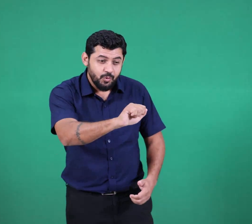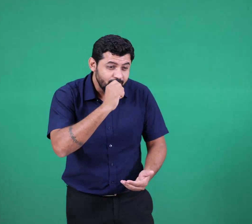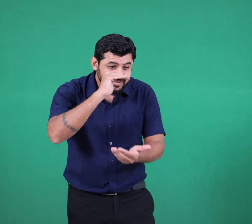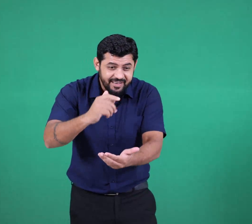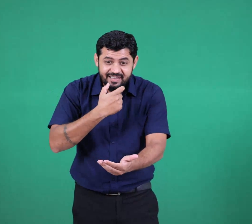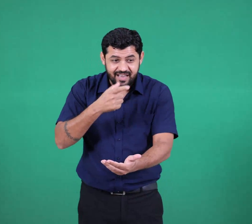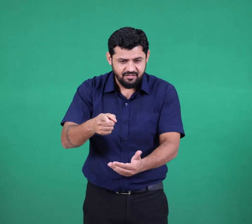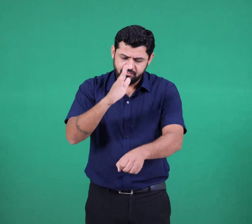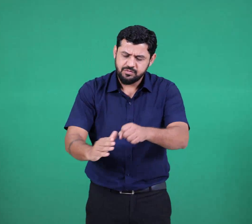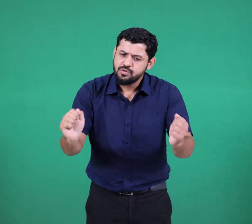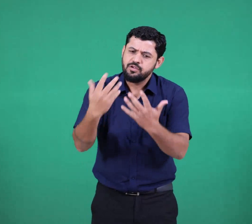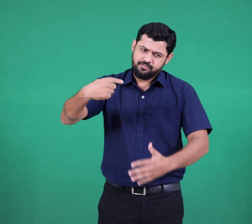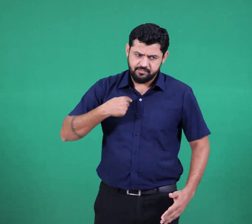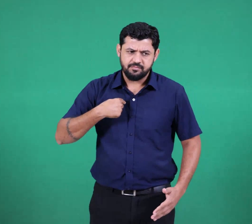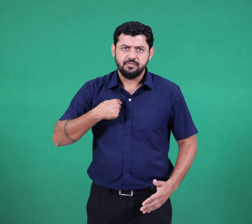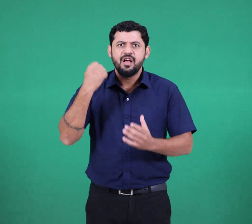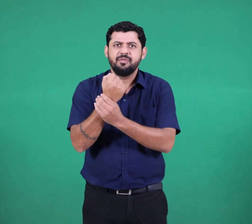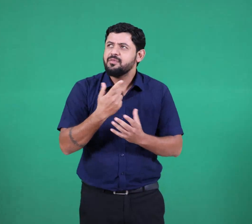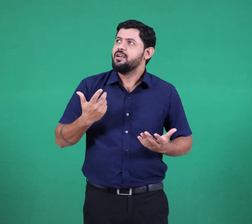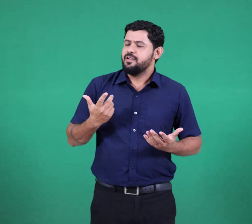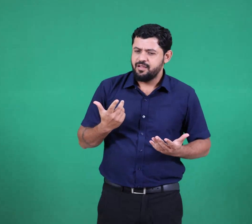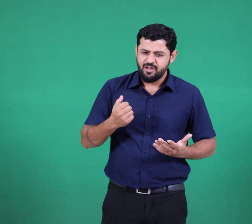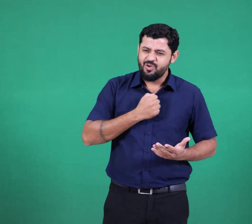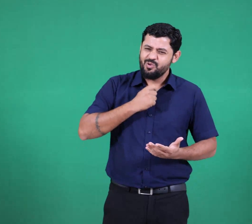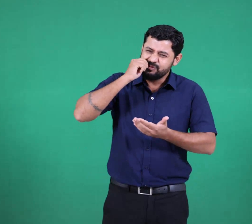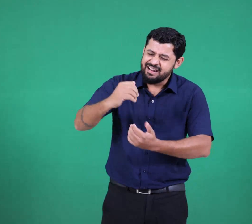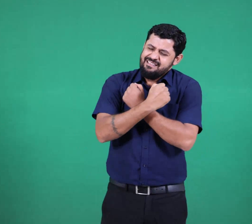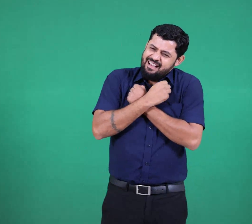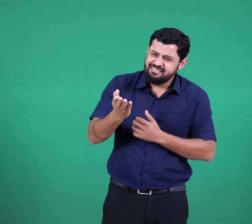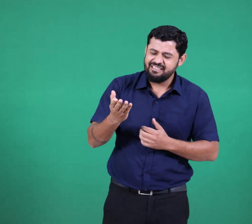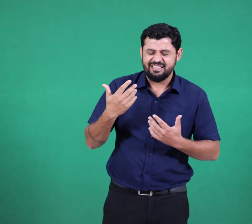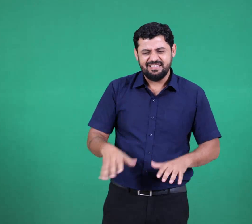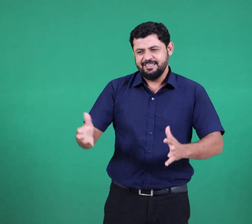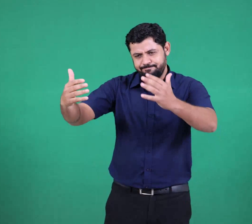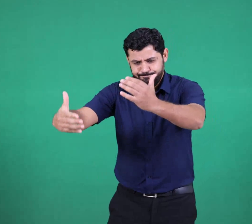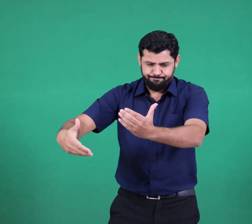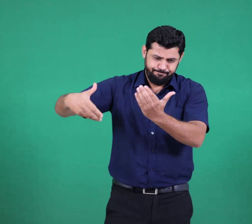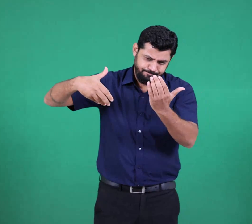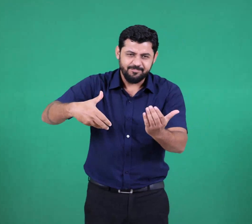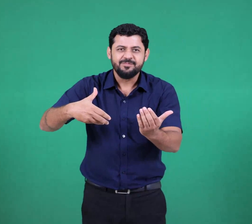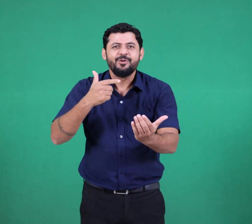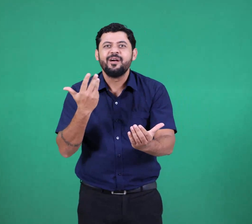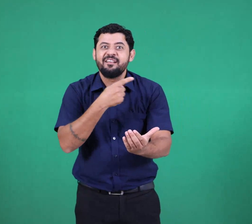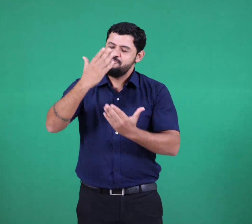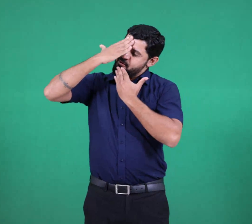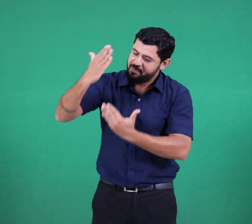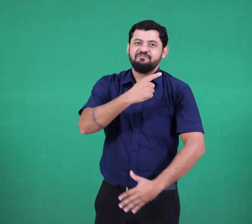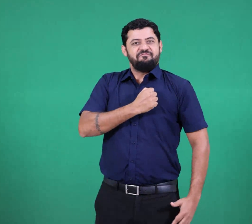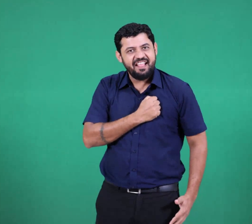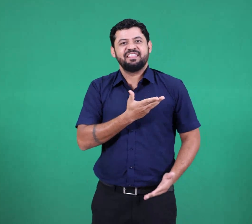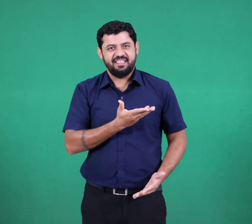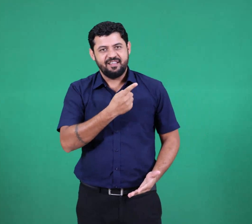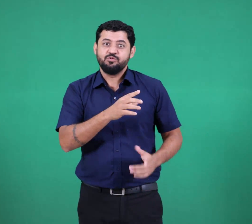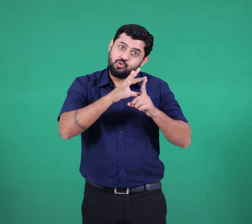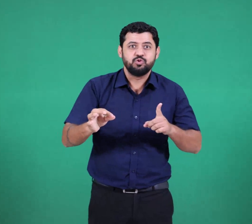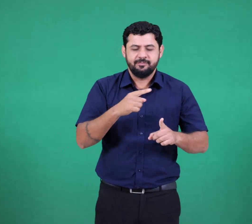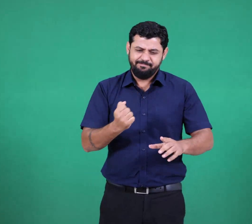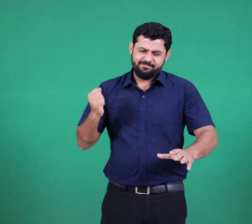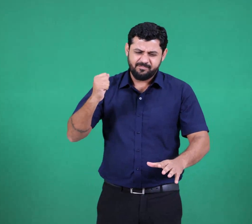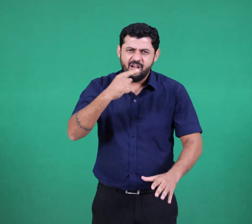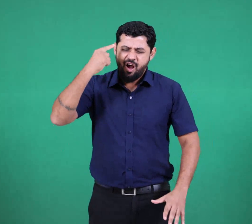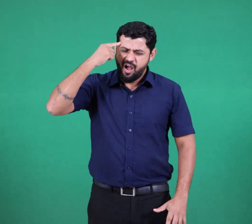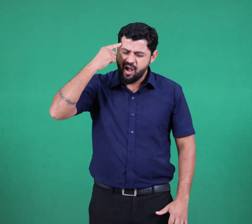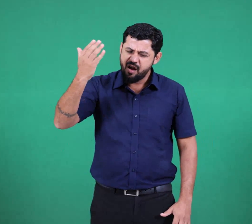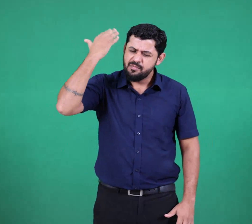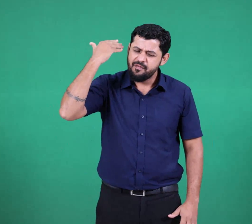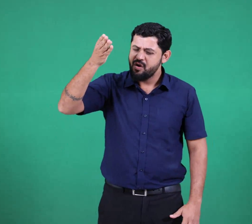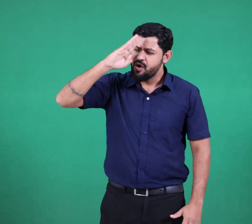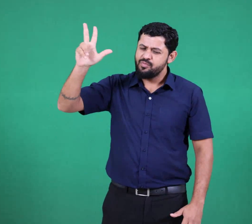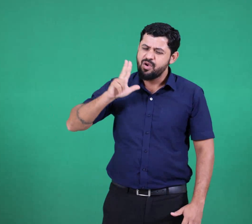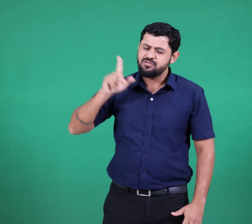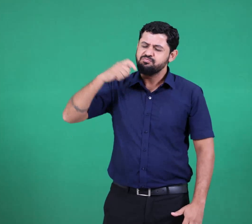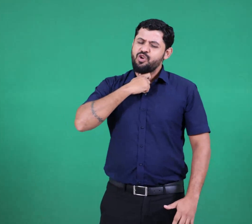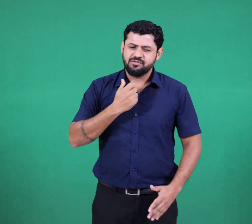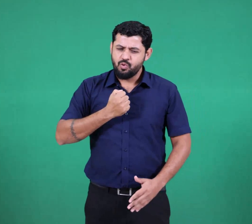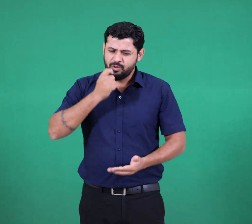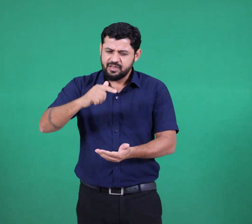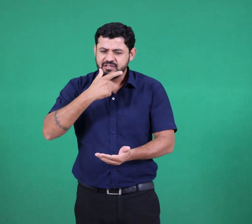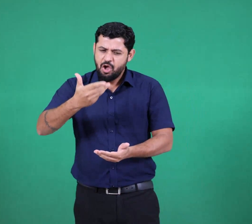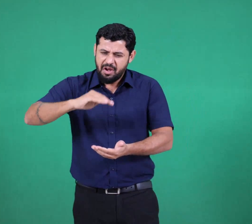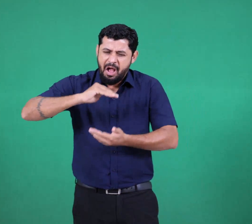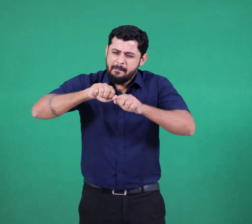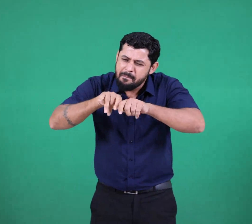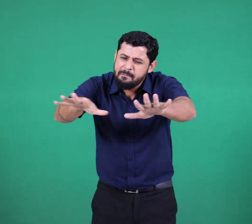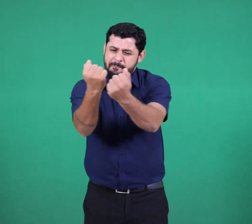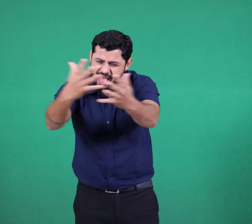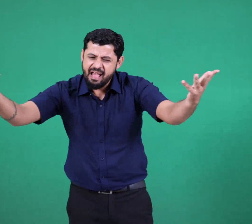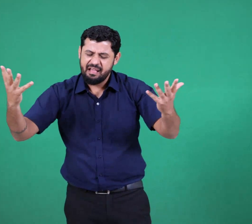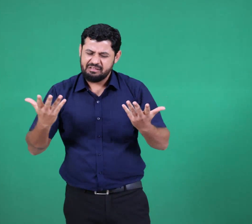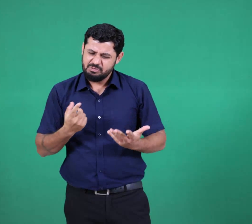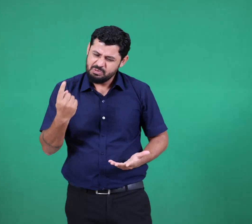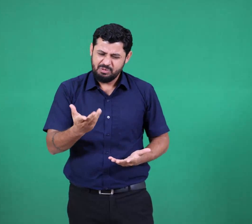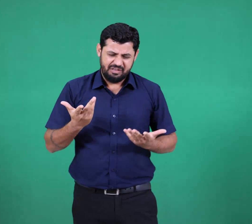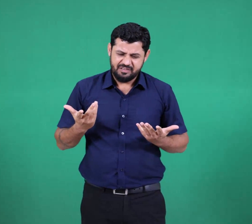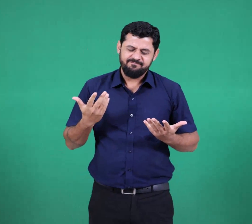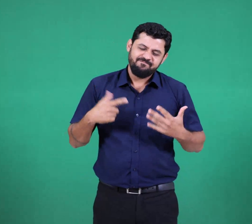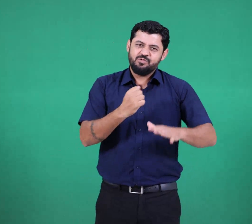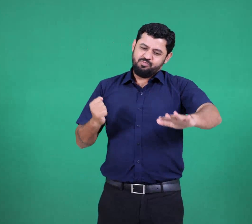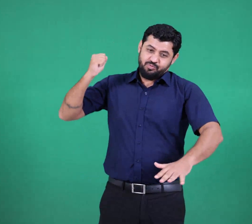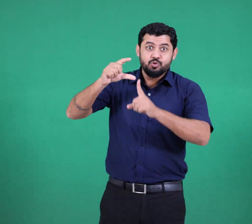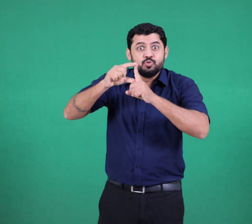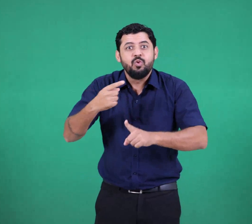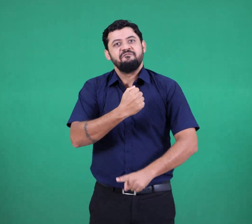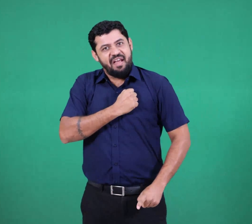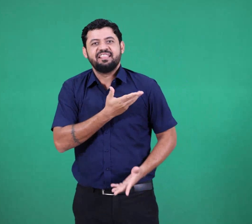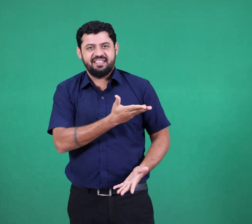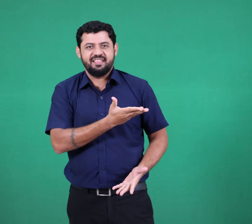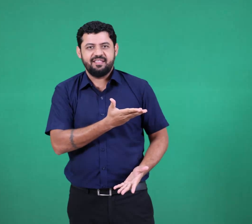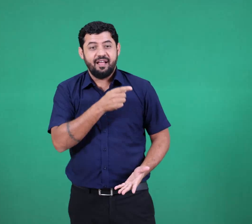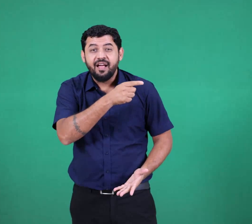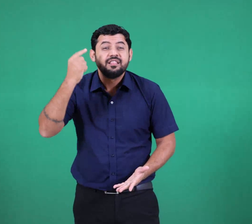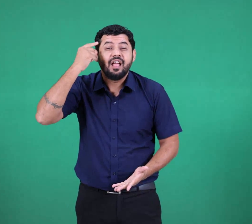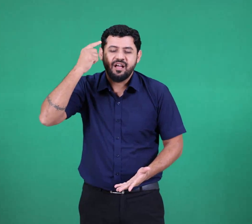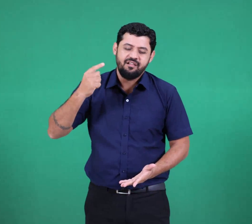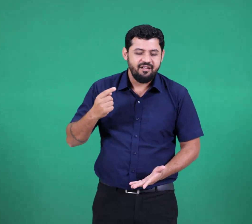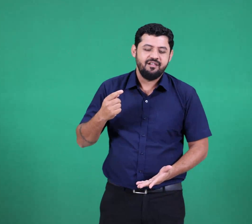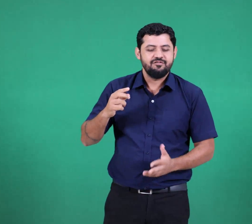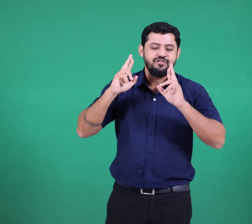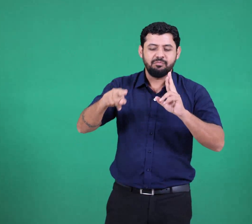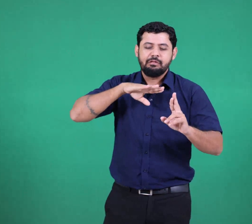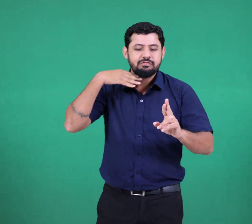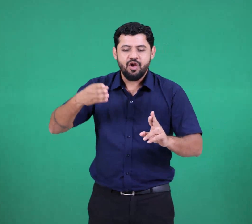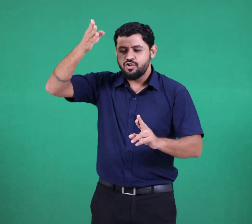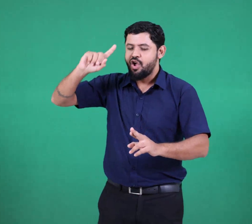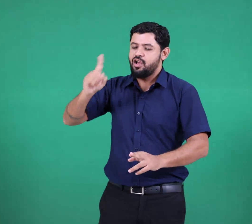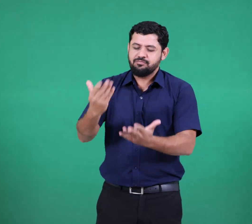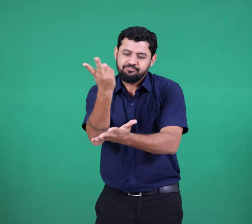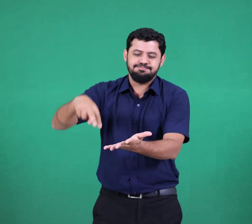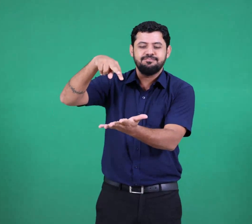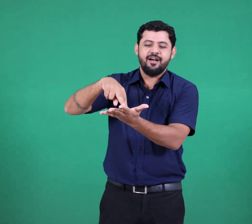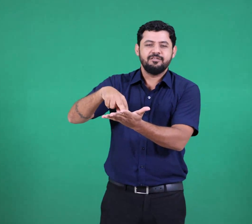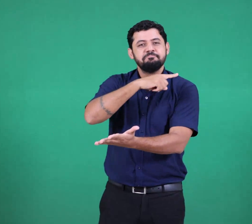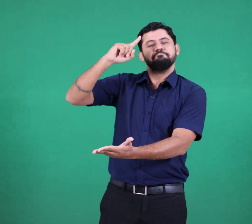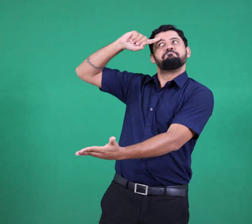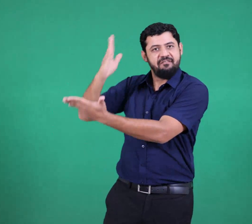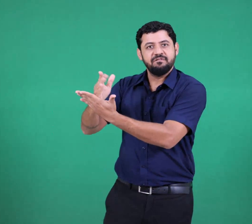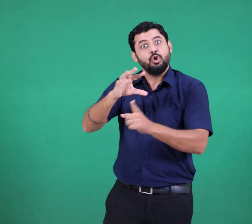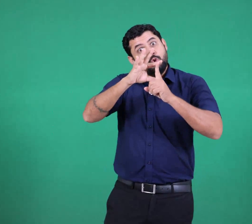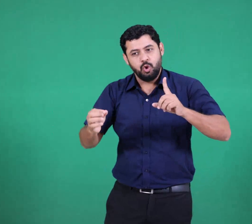He who had received the promises was ready to offer his one and only son, even though God had said to him, "Through Isaac your offspring will be reckoned."